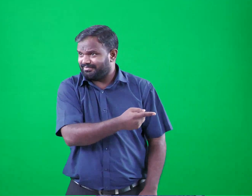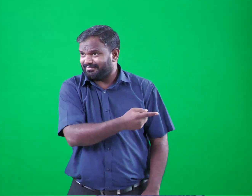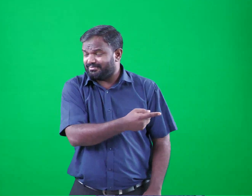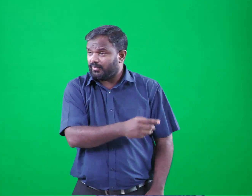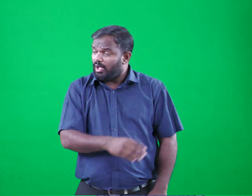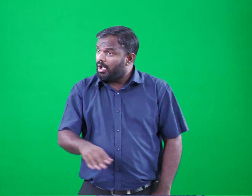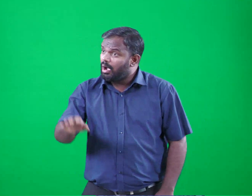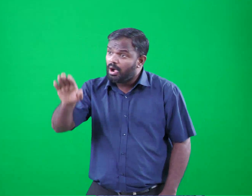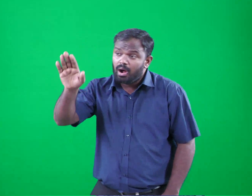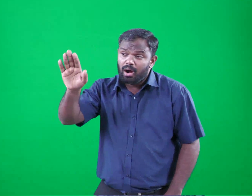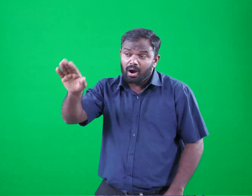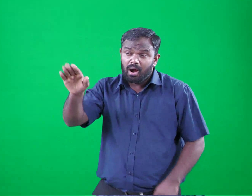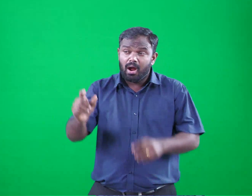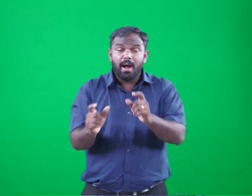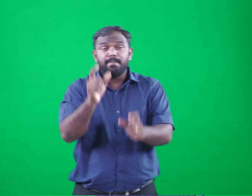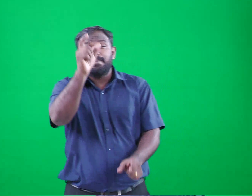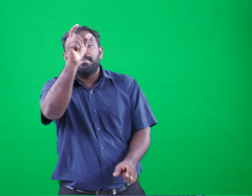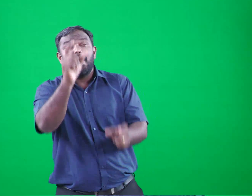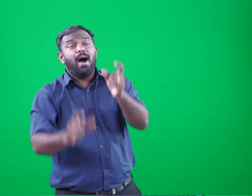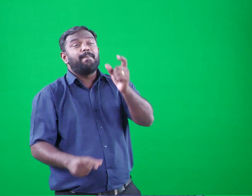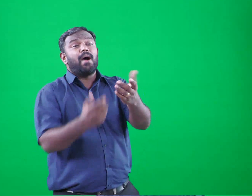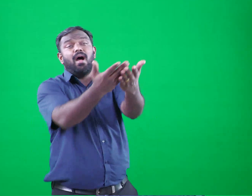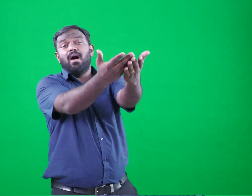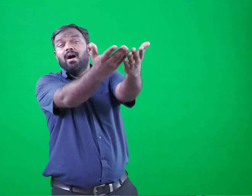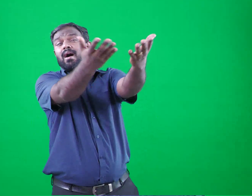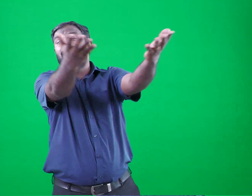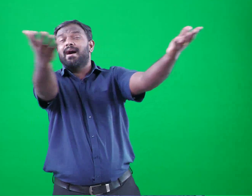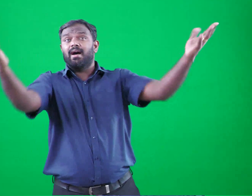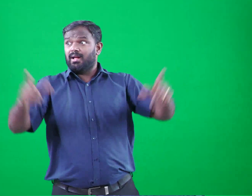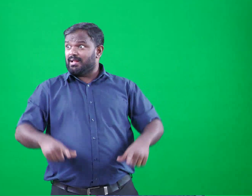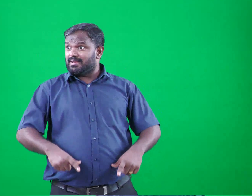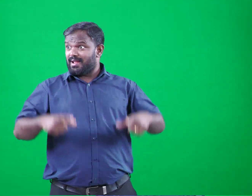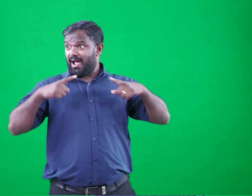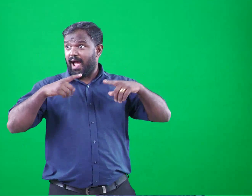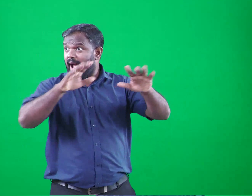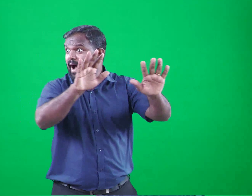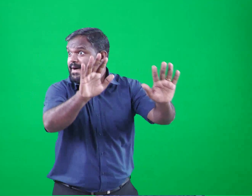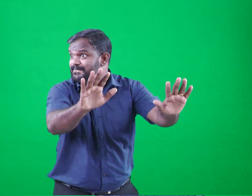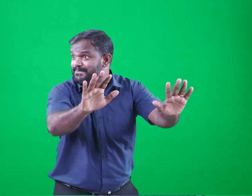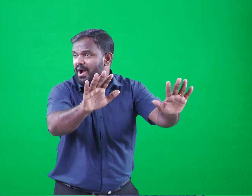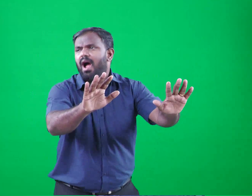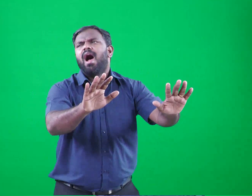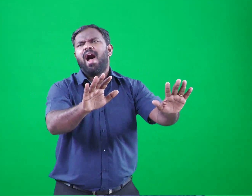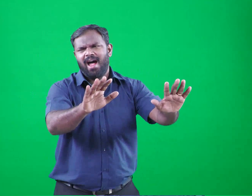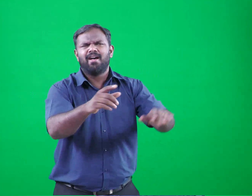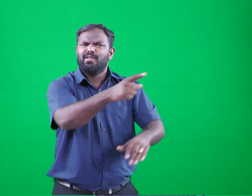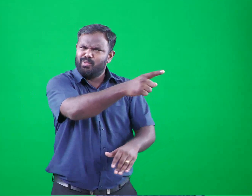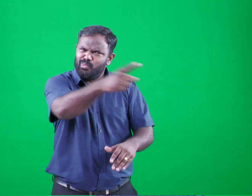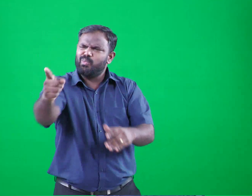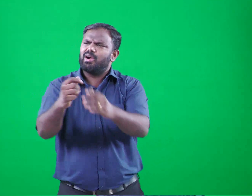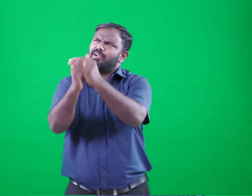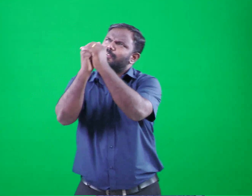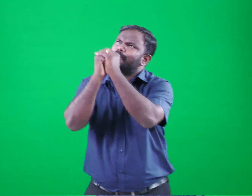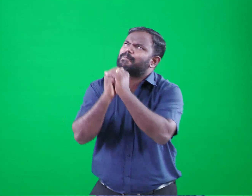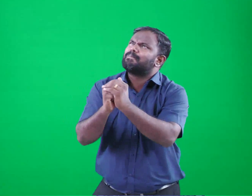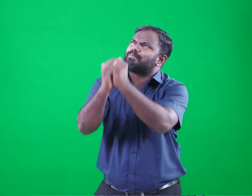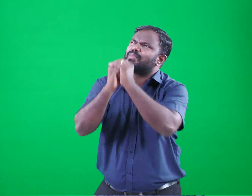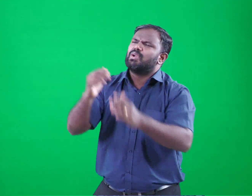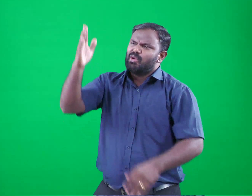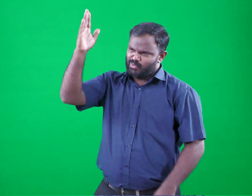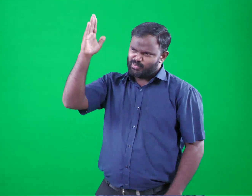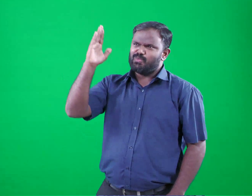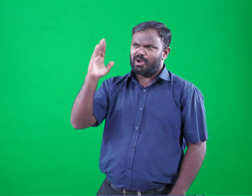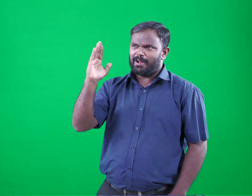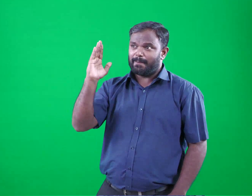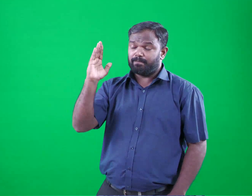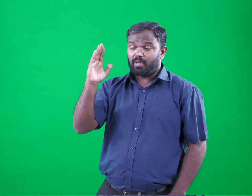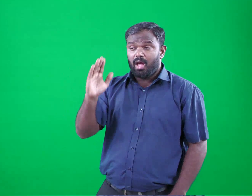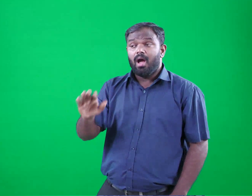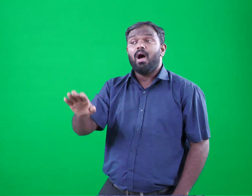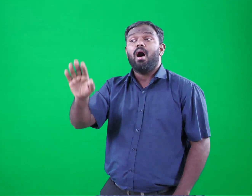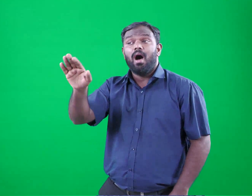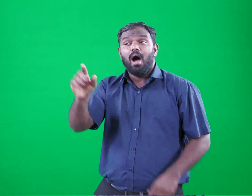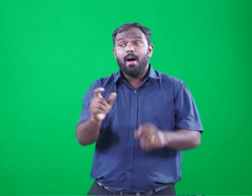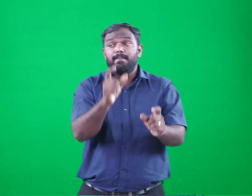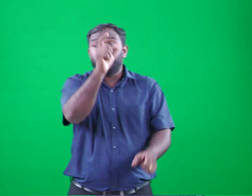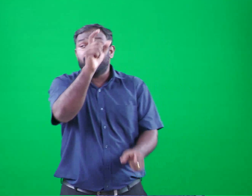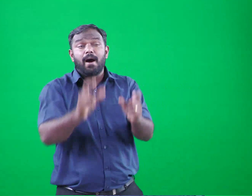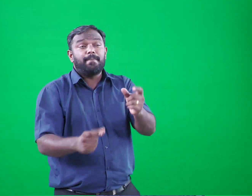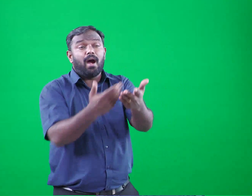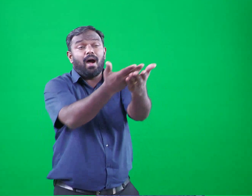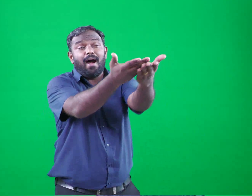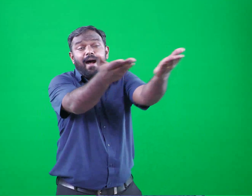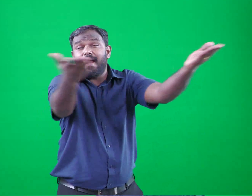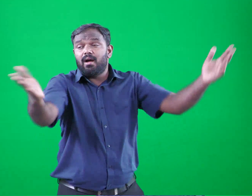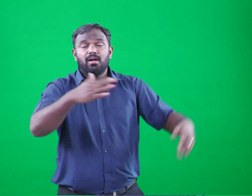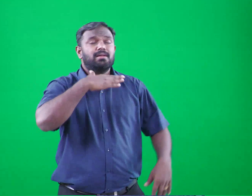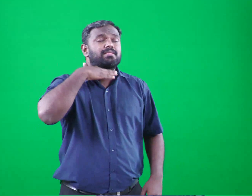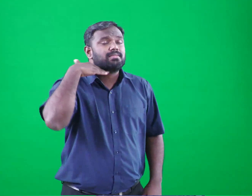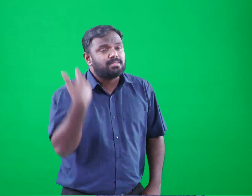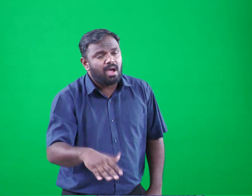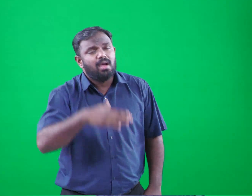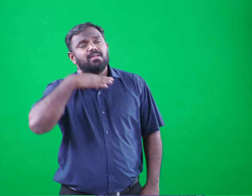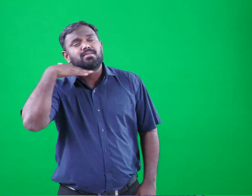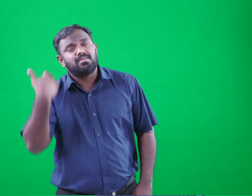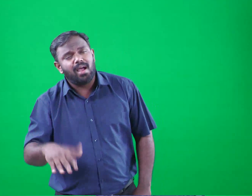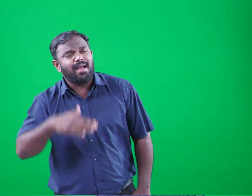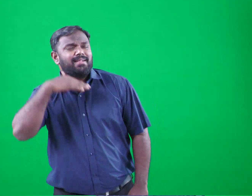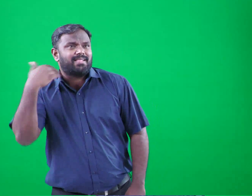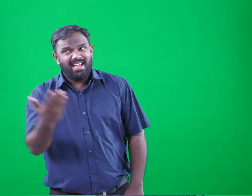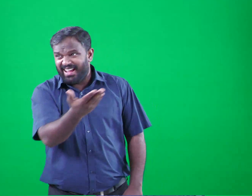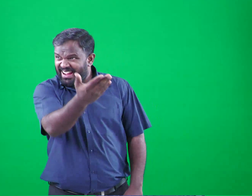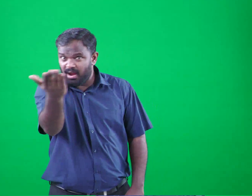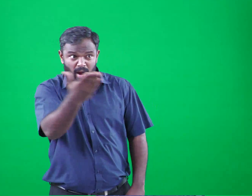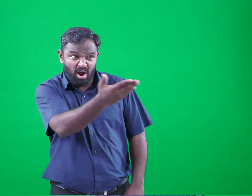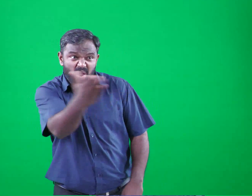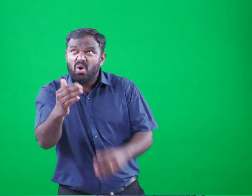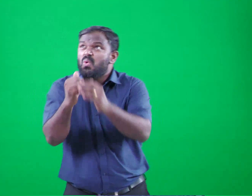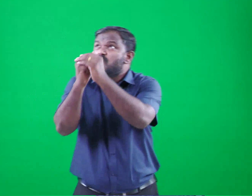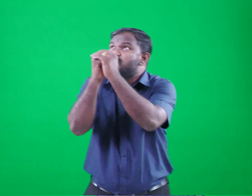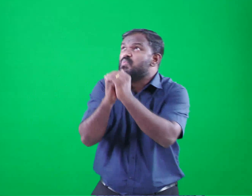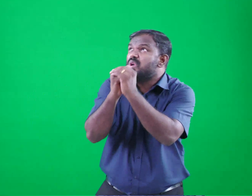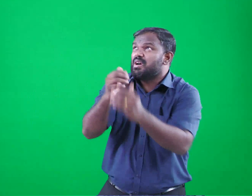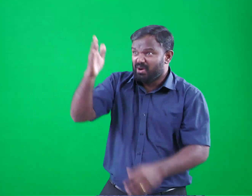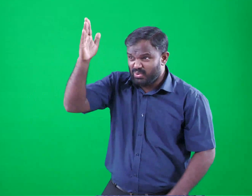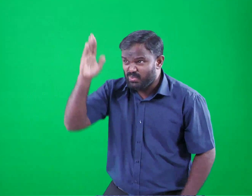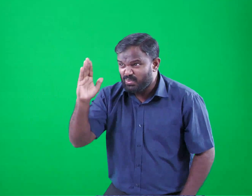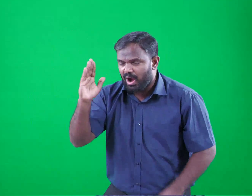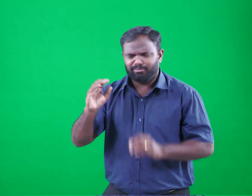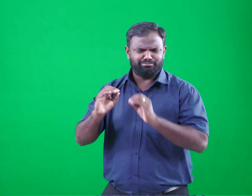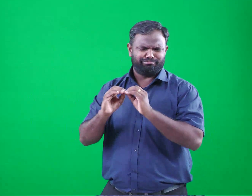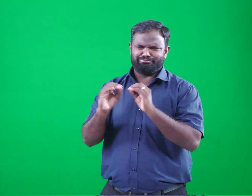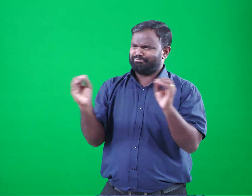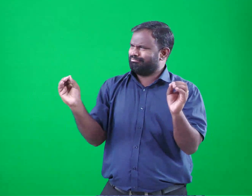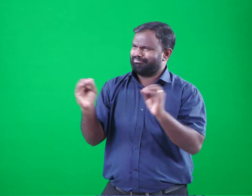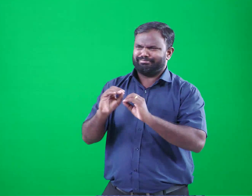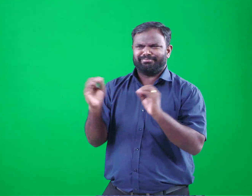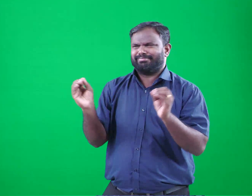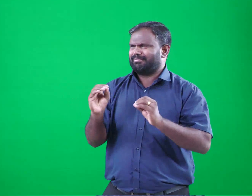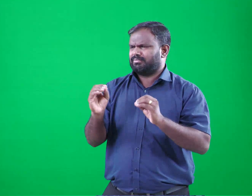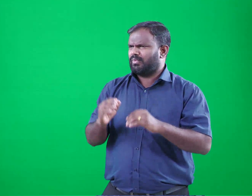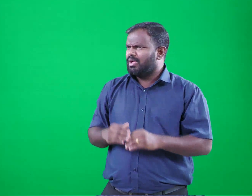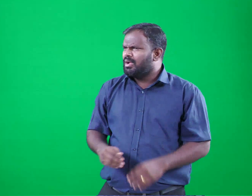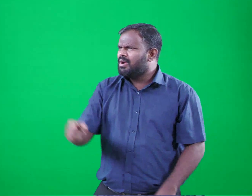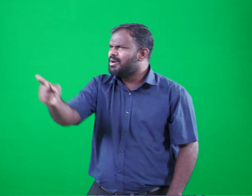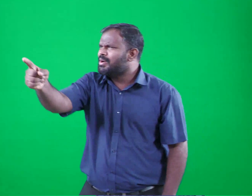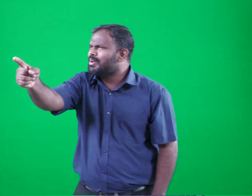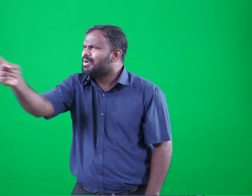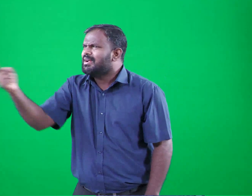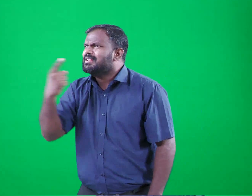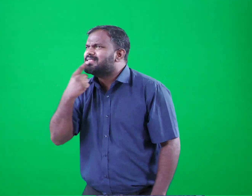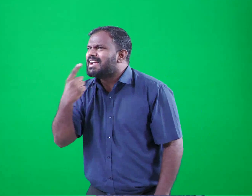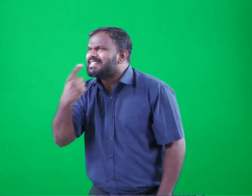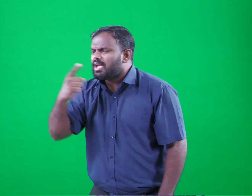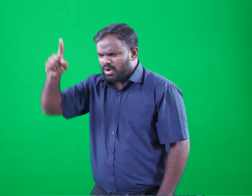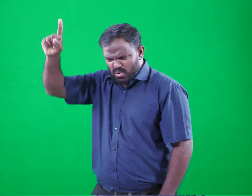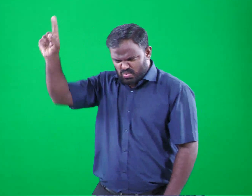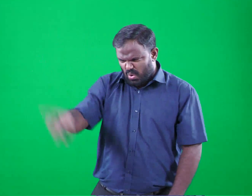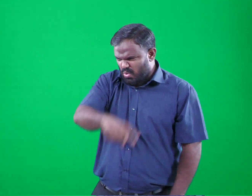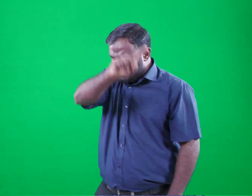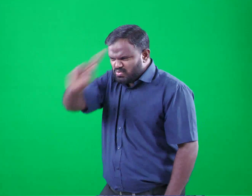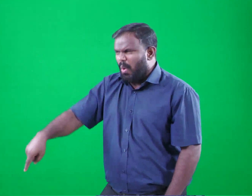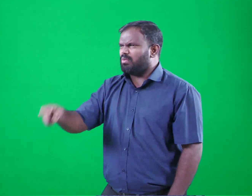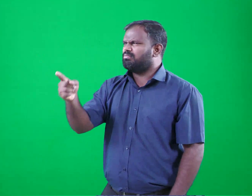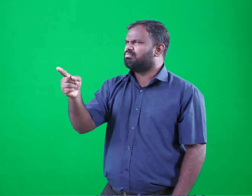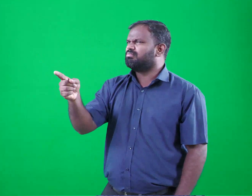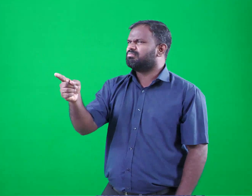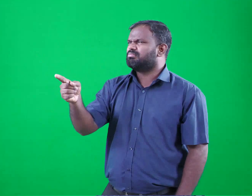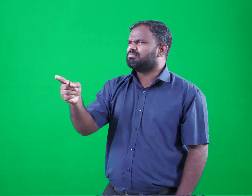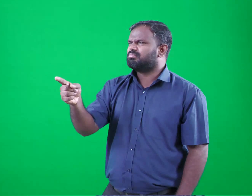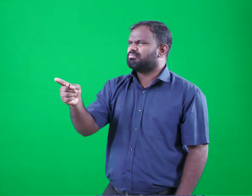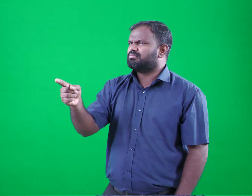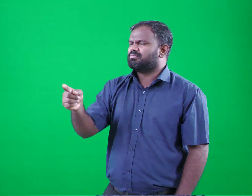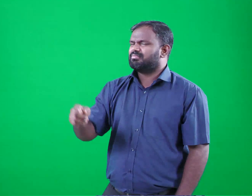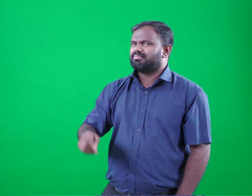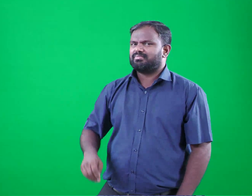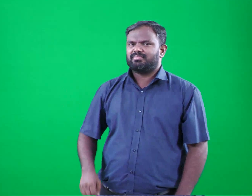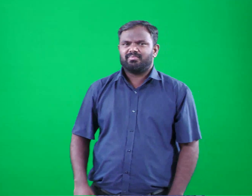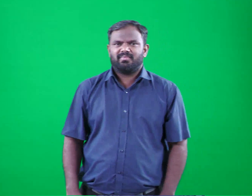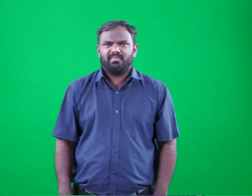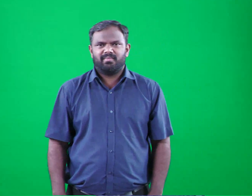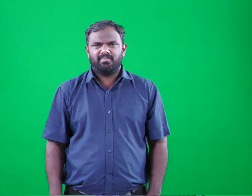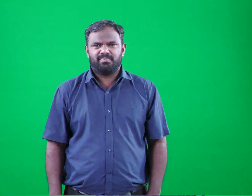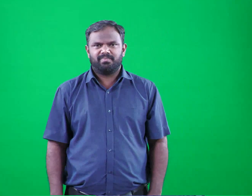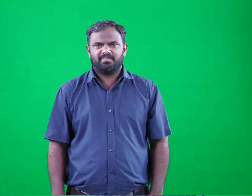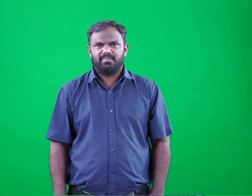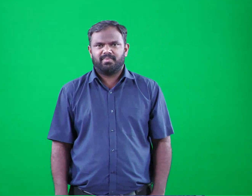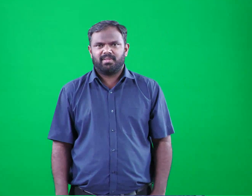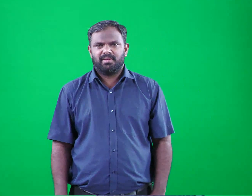He is not the God of the dead, but of the living. You are badly mistaken!"